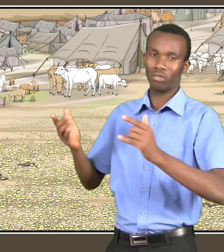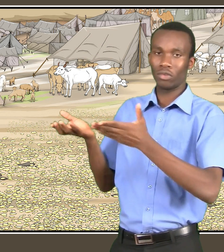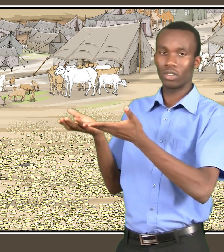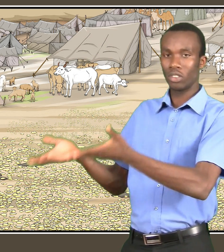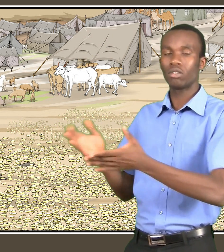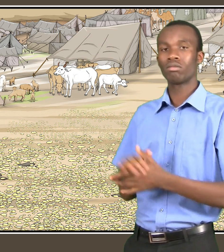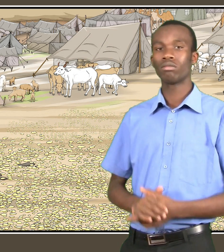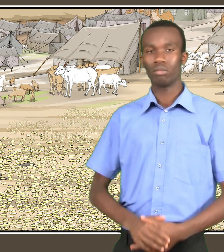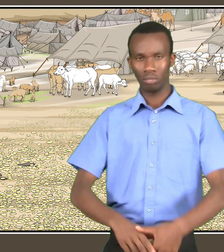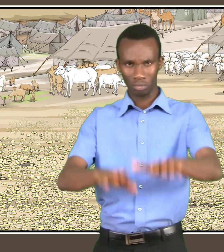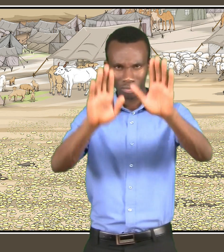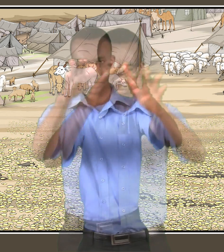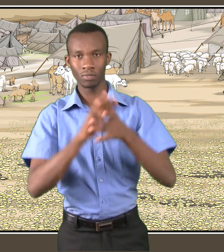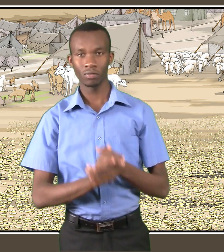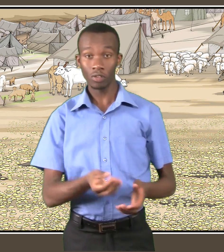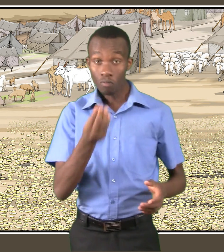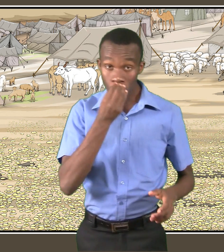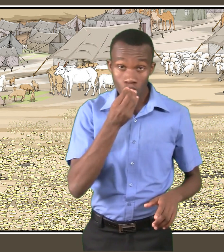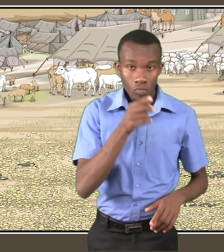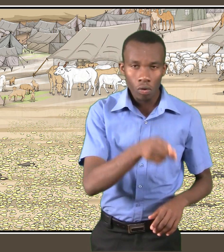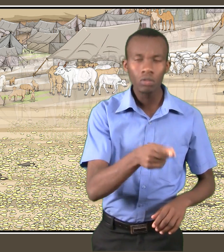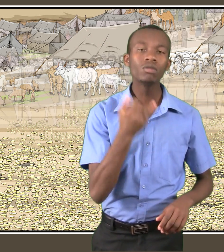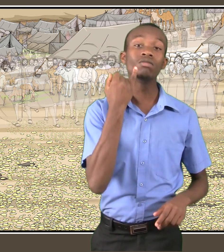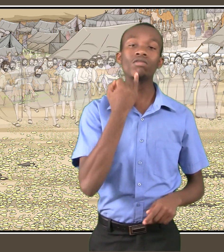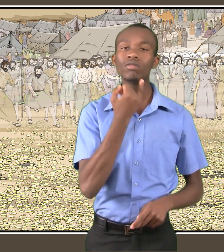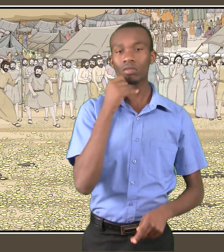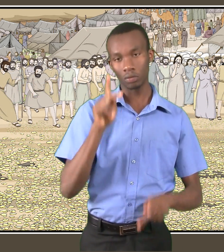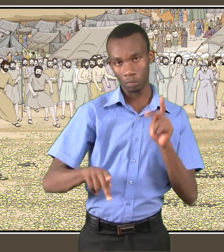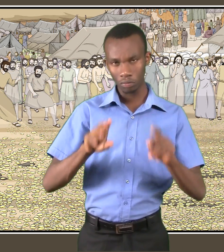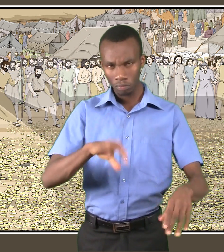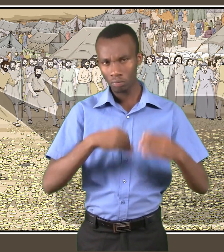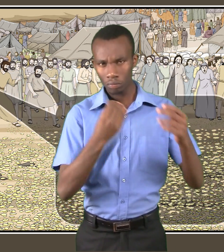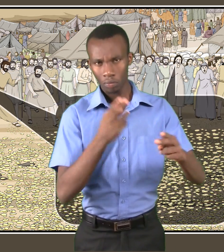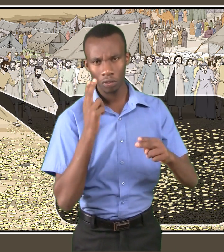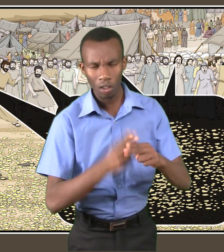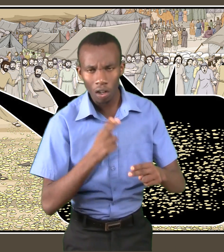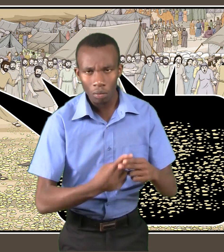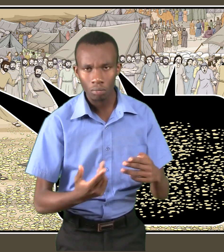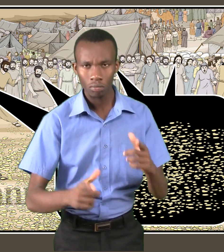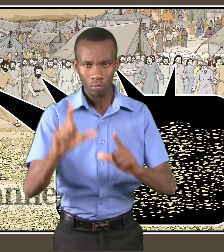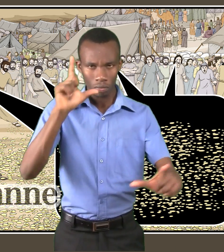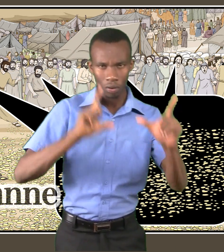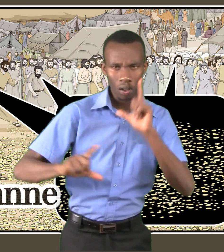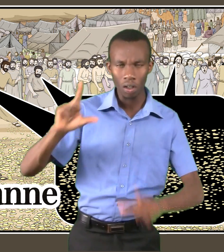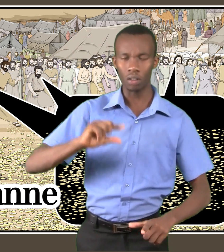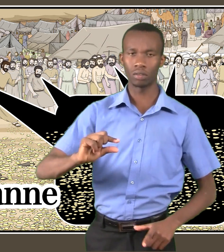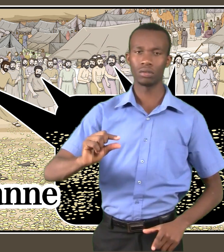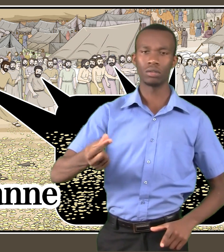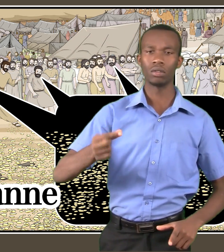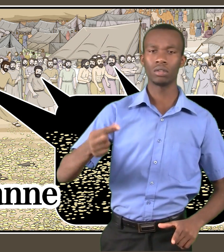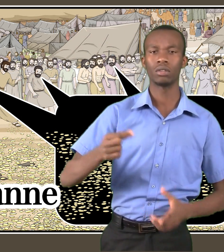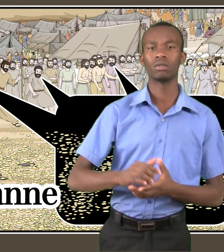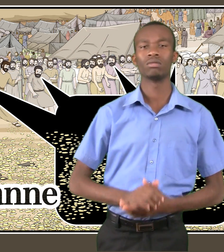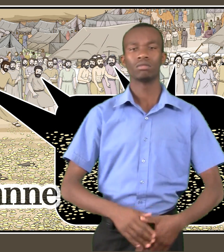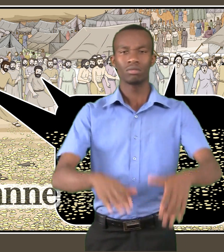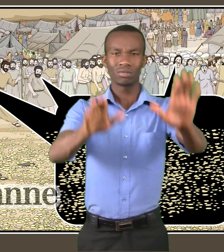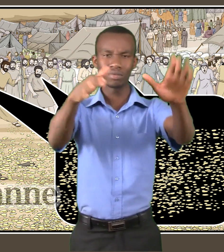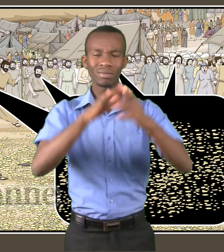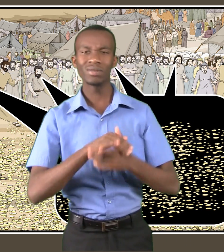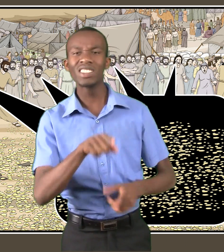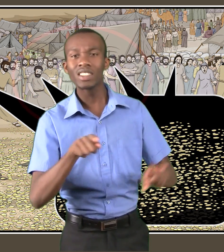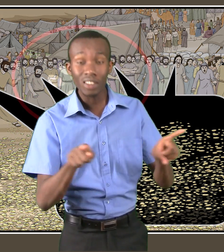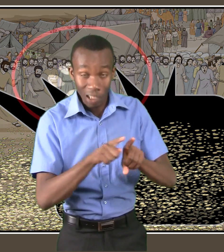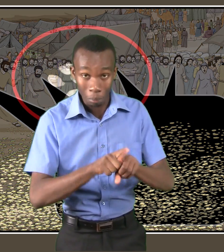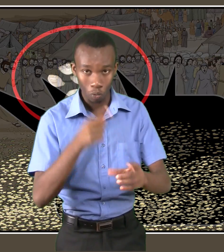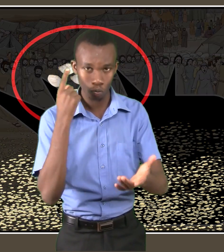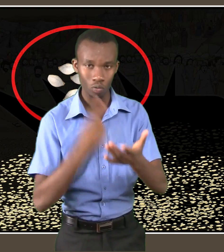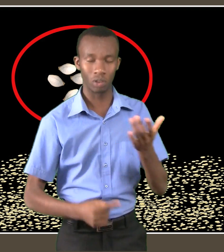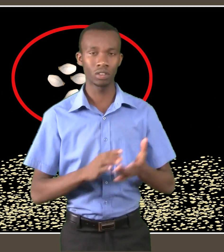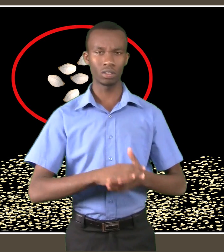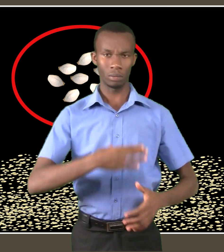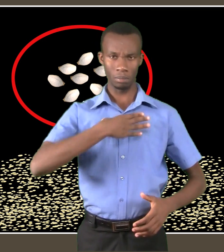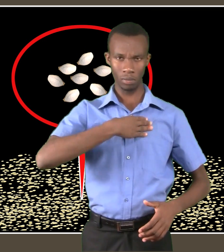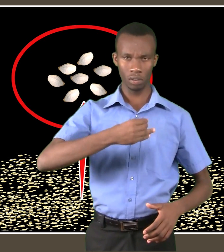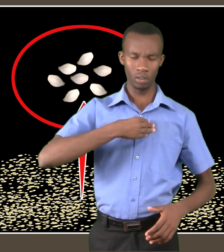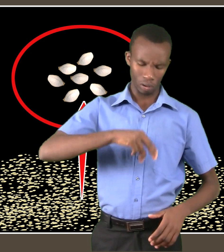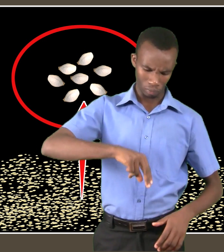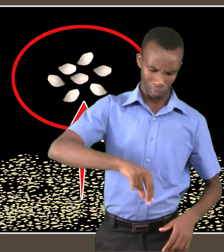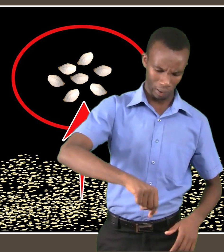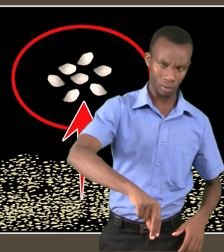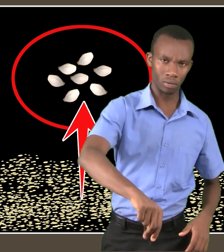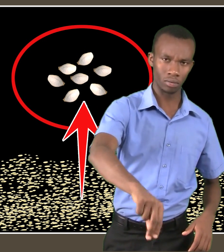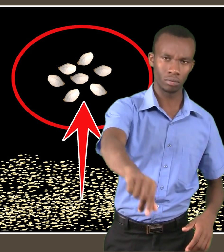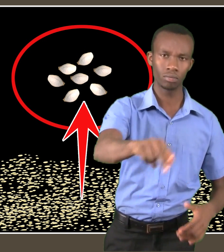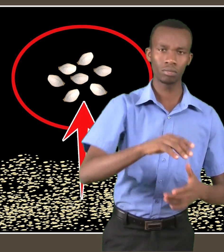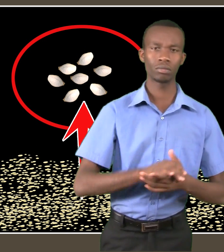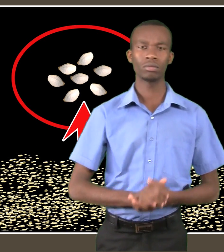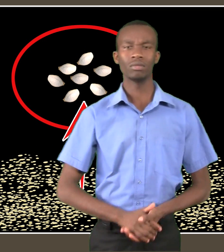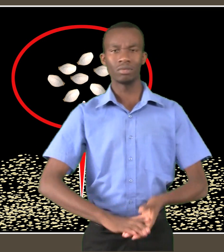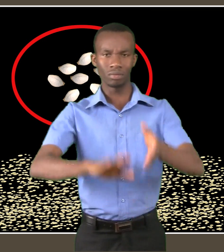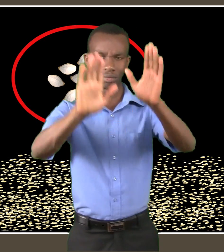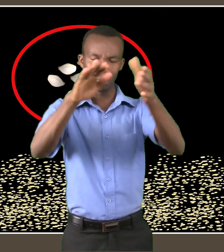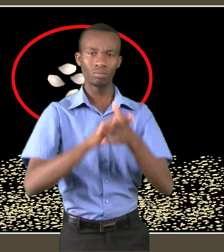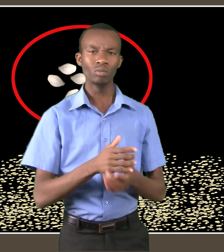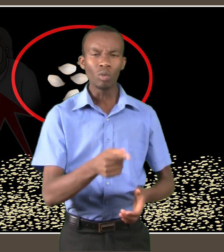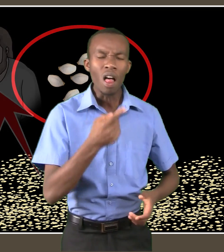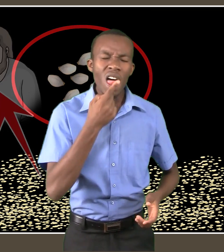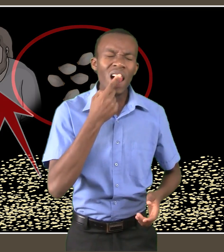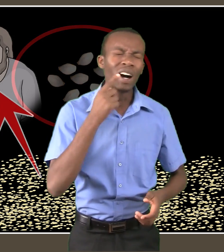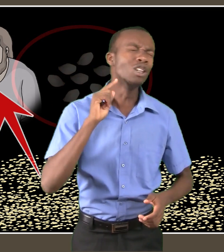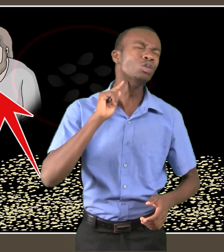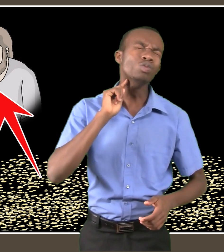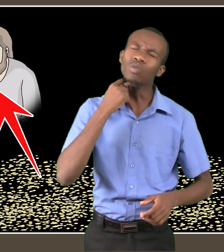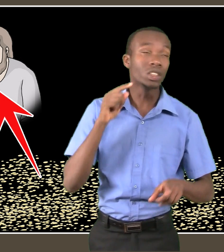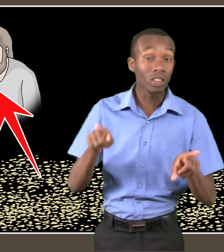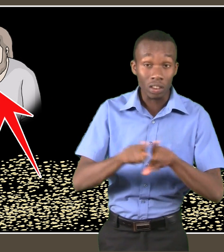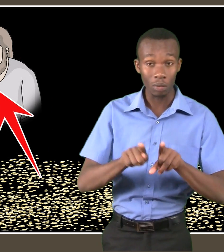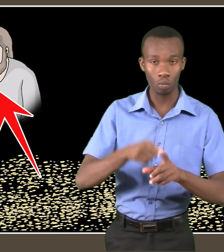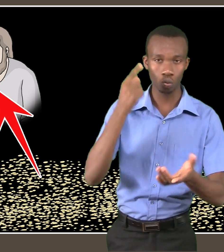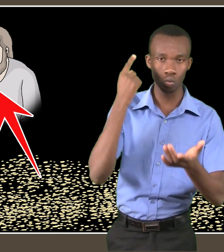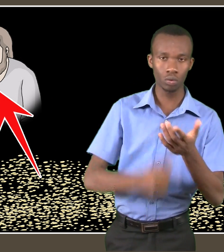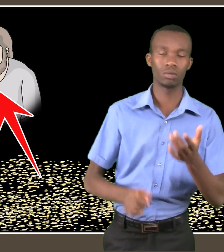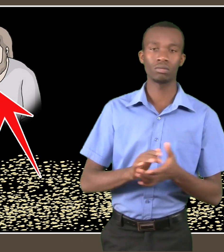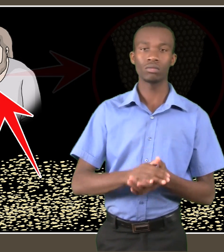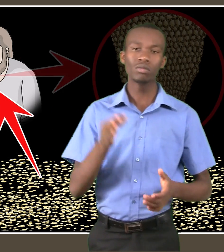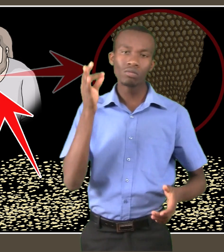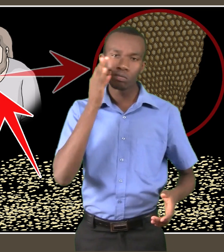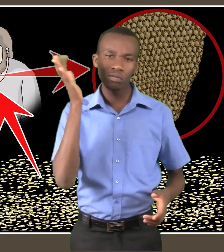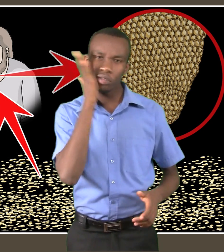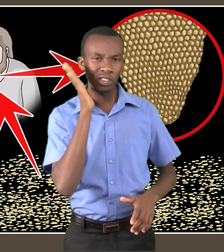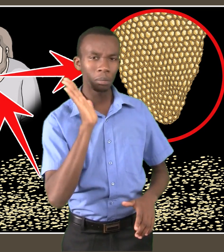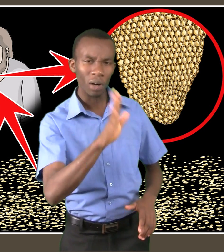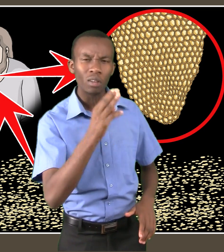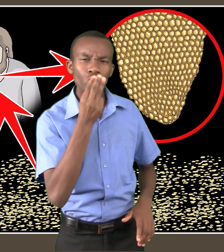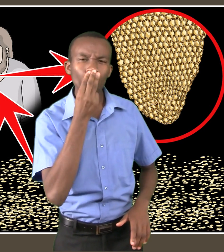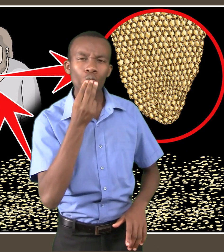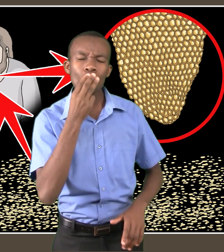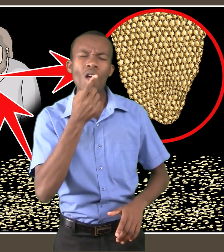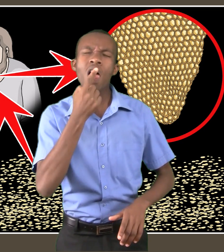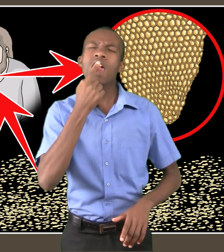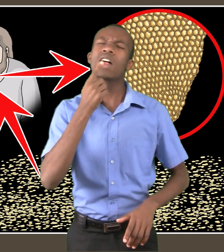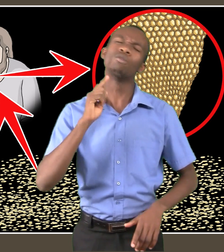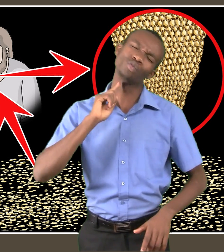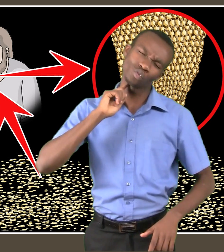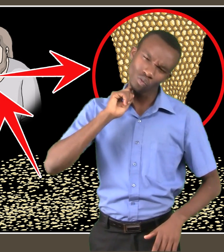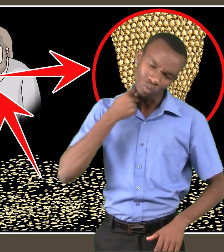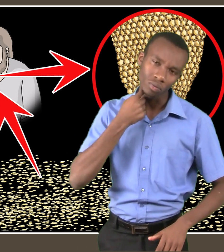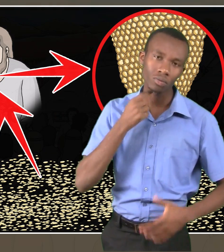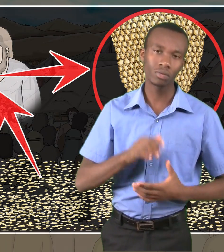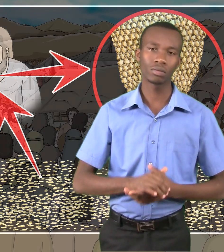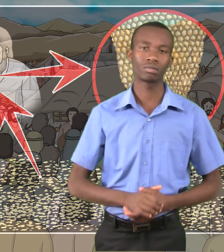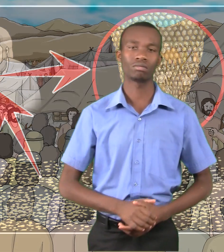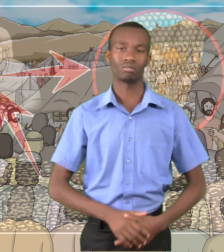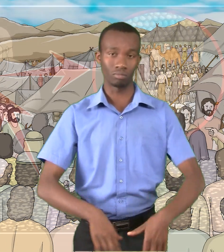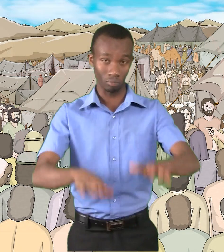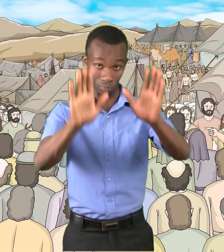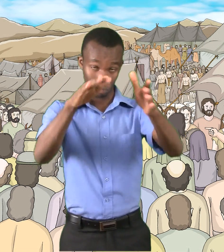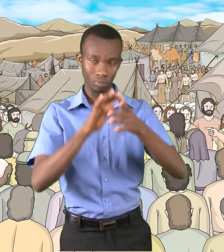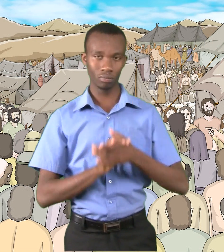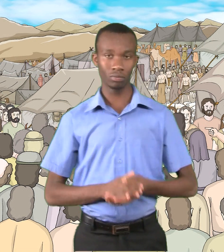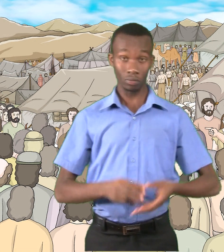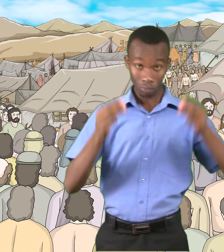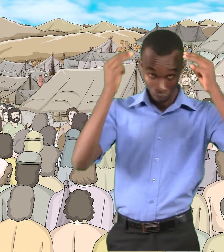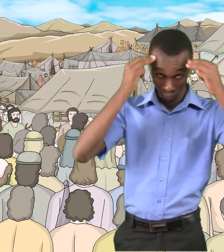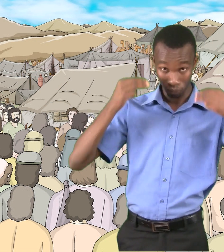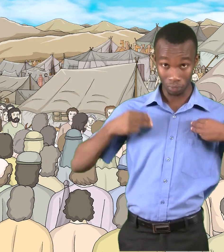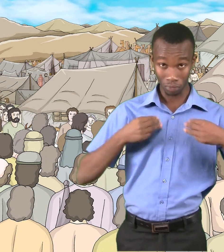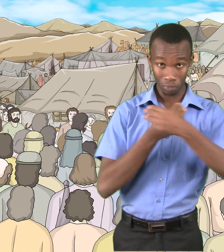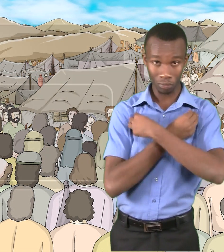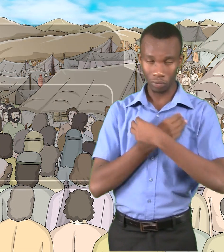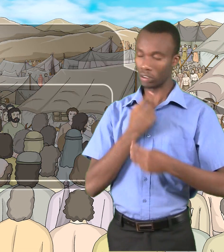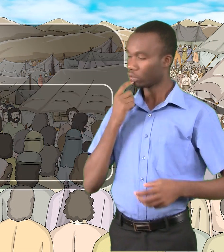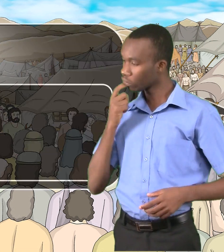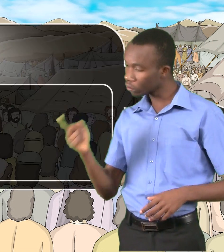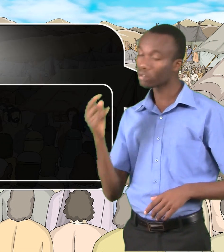Now the house of Israel called the bread manna. It was white like coriander seed and tasted like wafers made with honey.